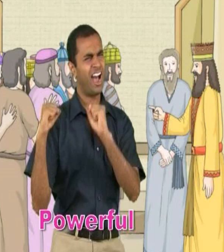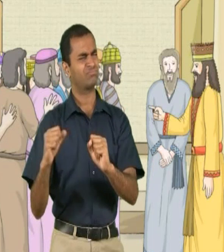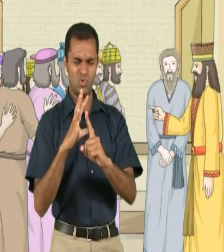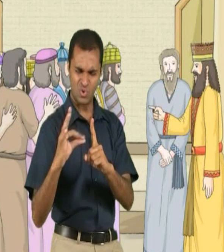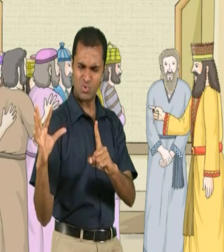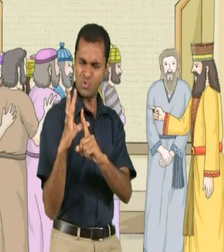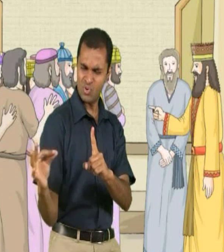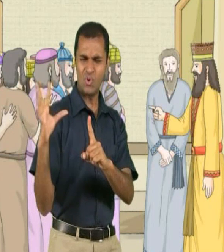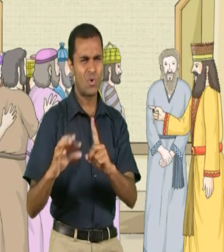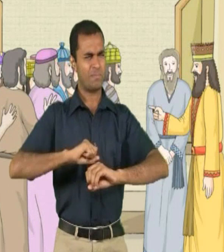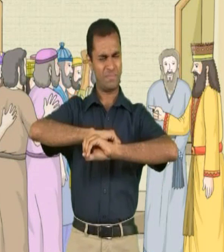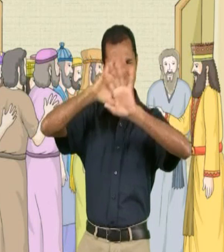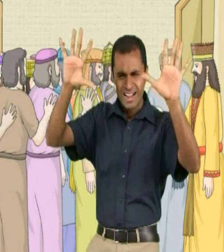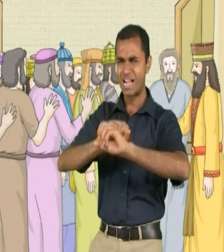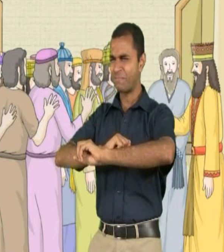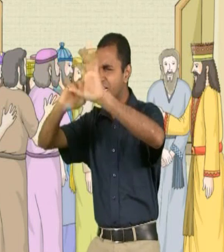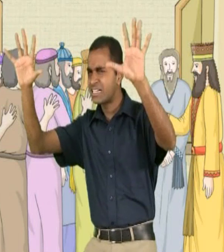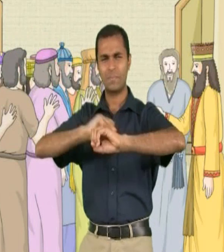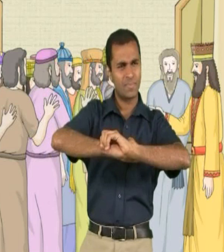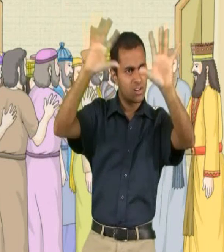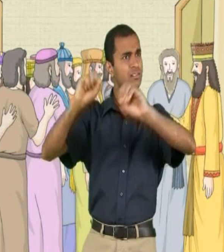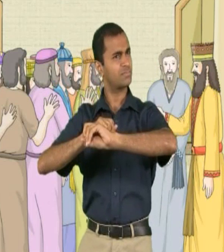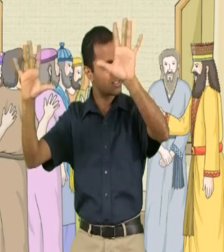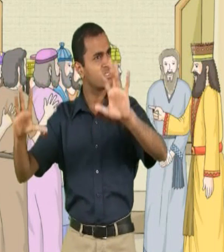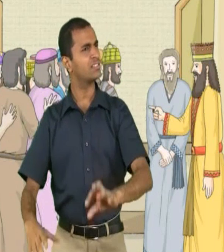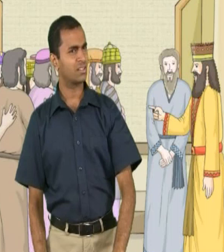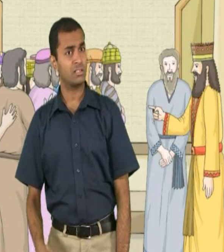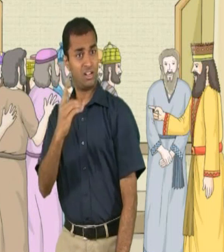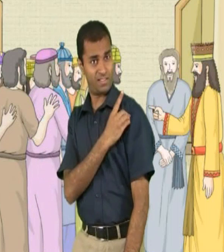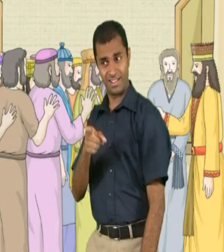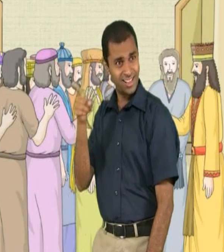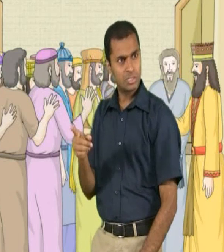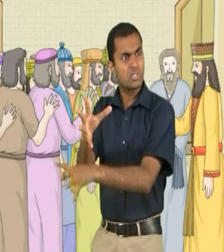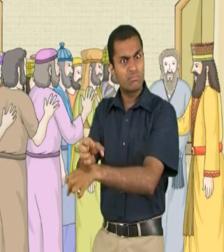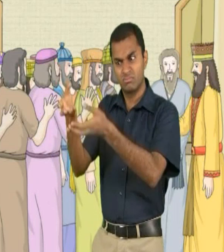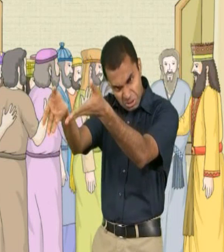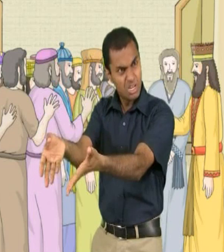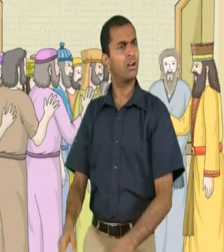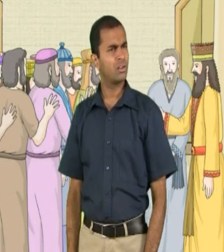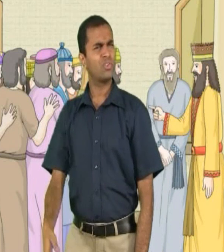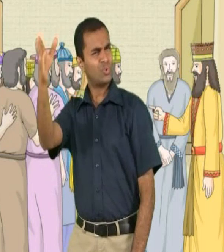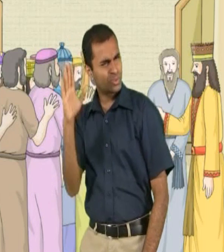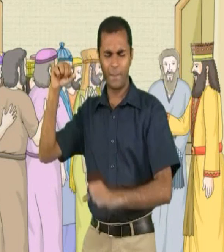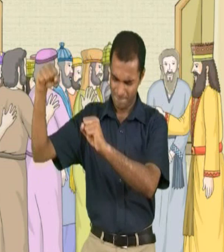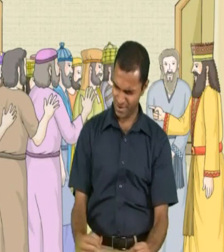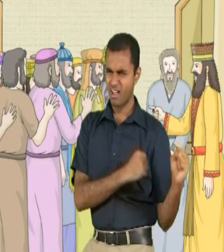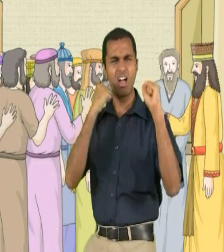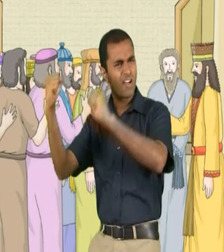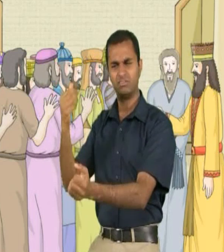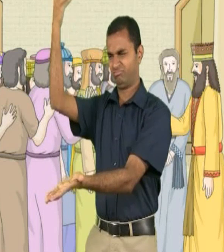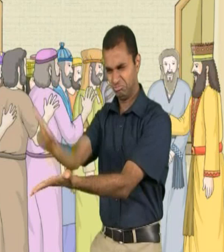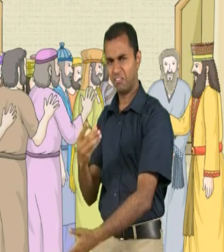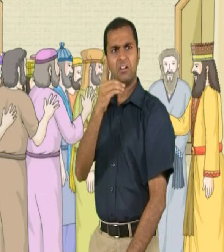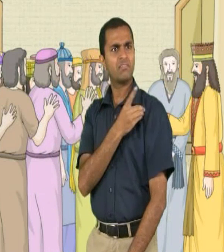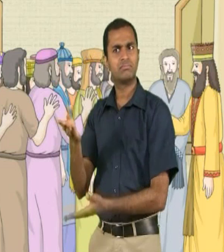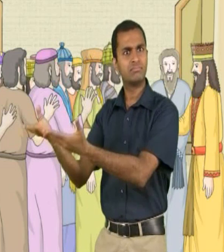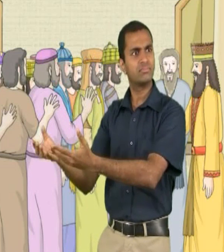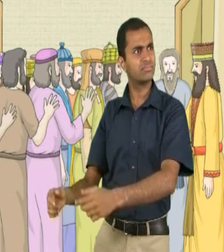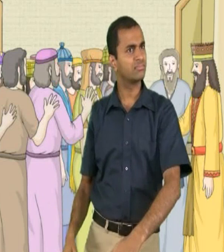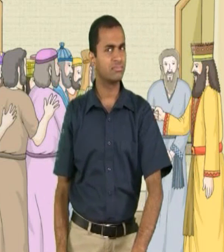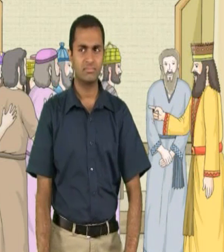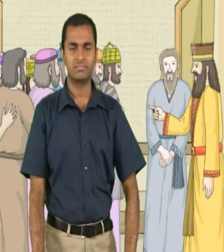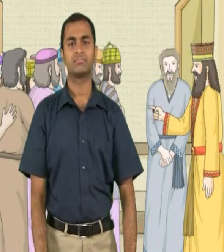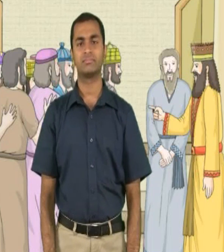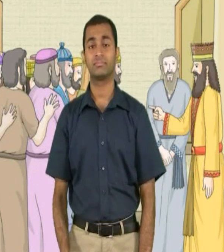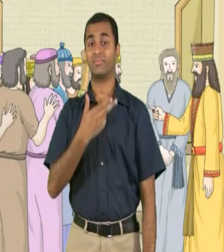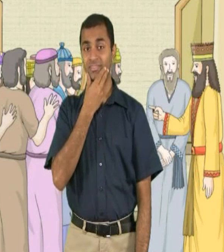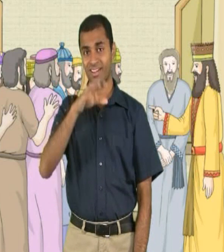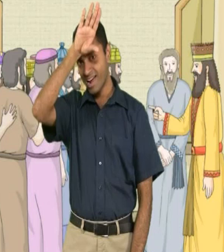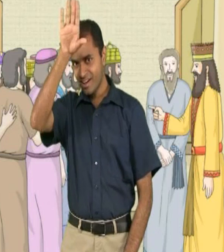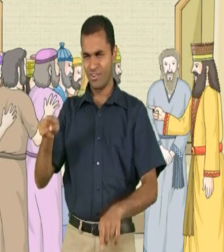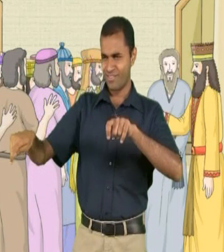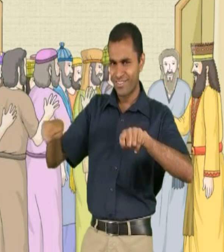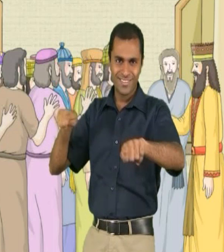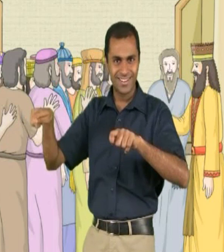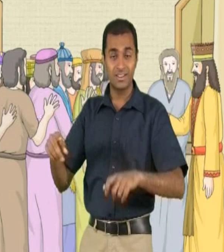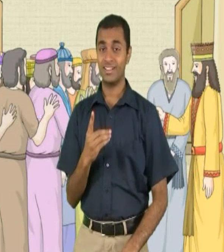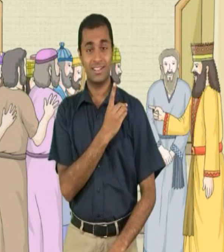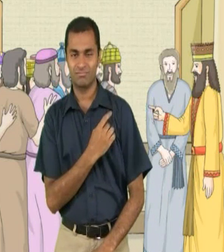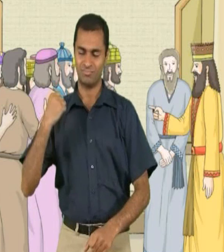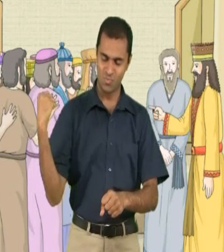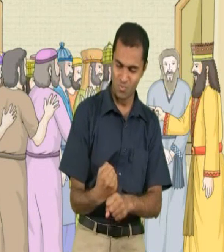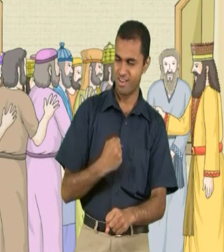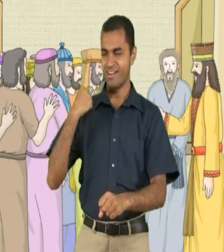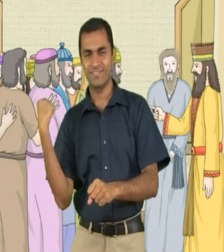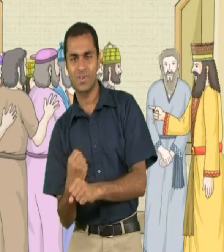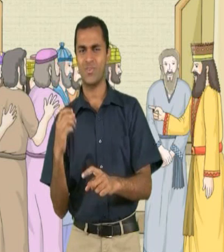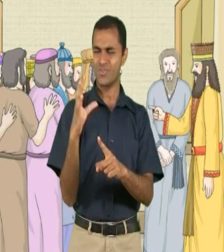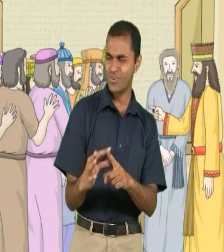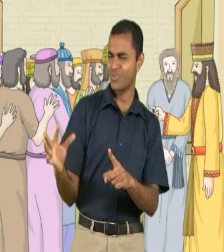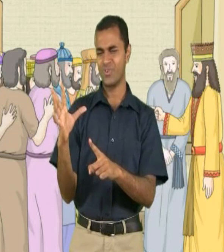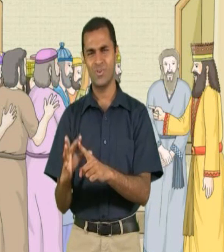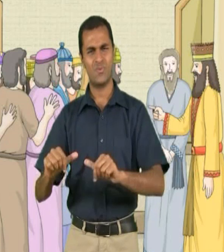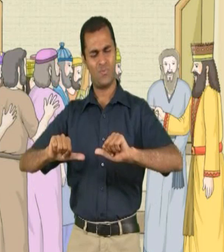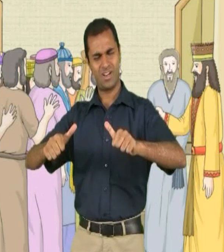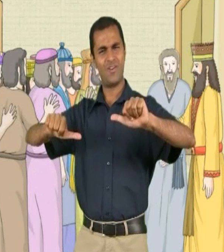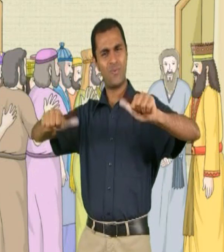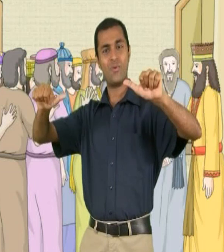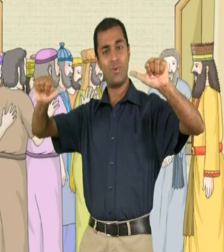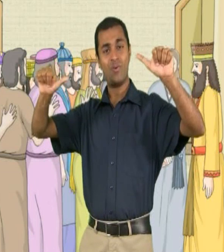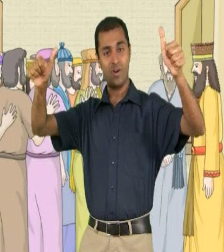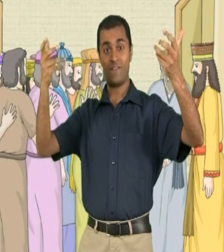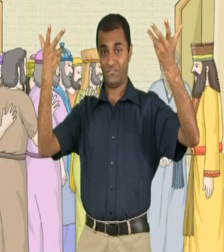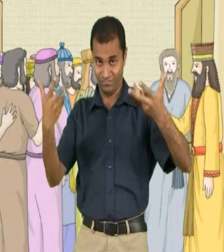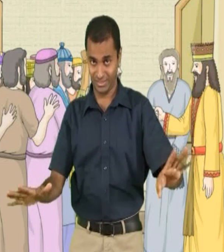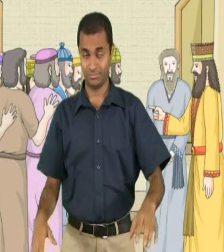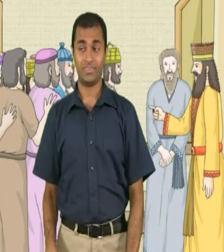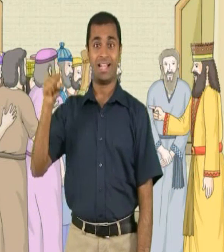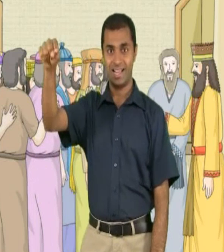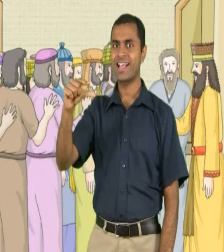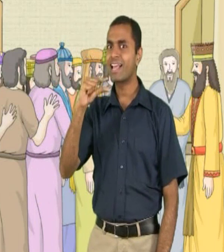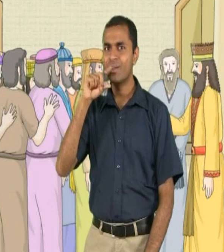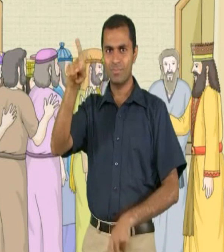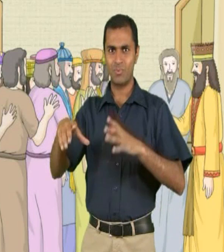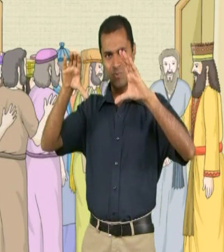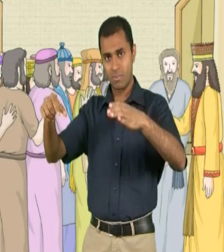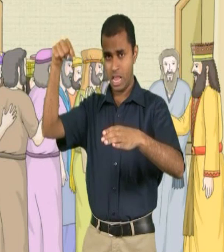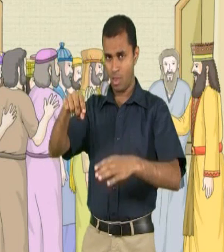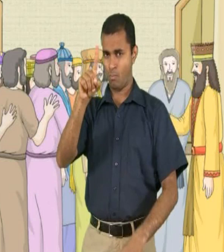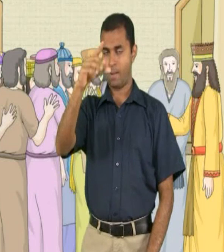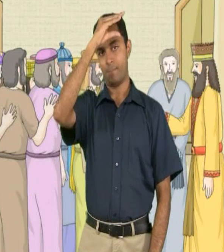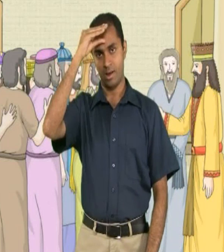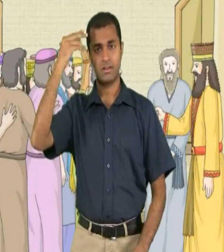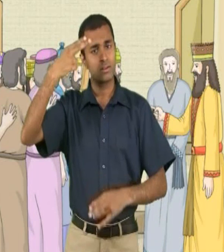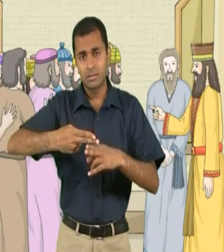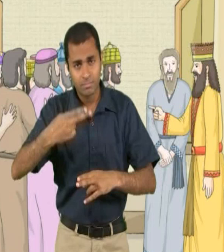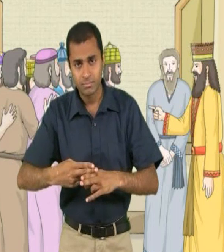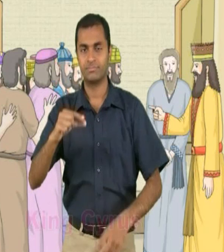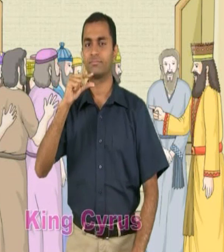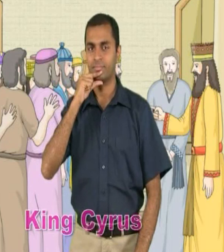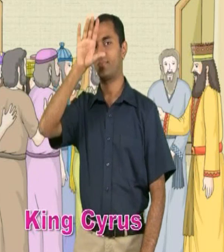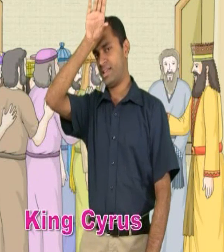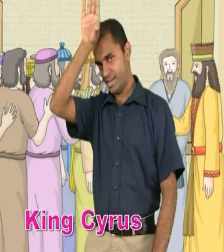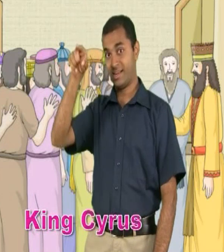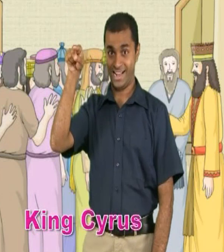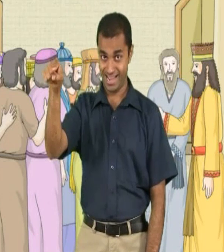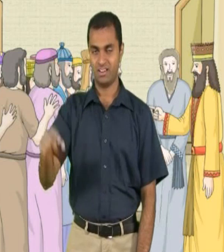He performs signs and wonders in the heavens and on the earth, for He has rescued Daniel from the power of the lions.”